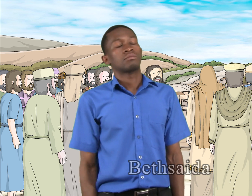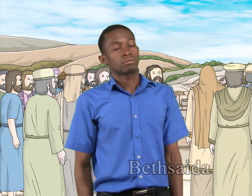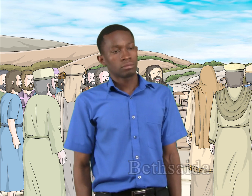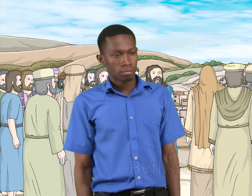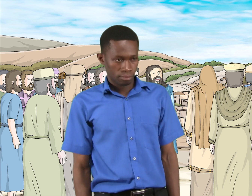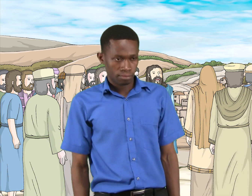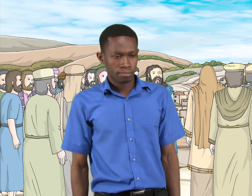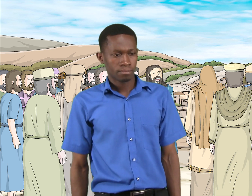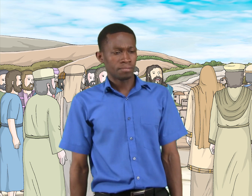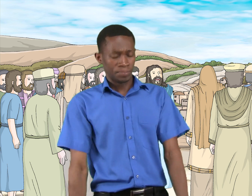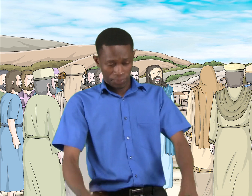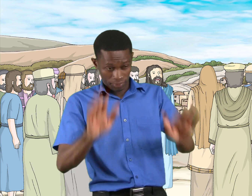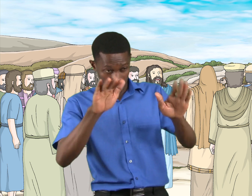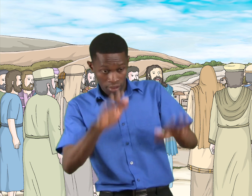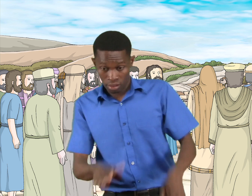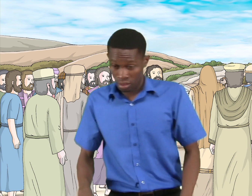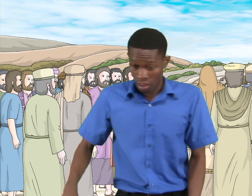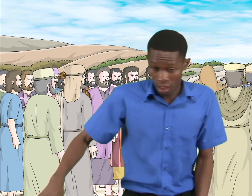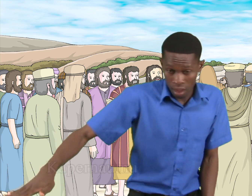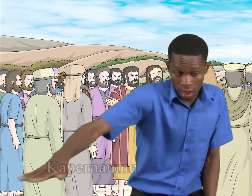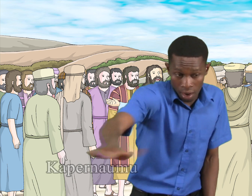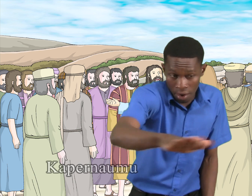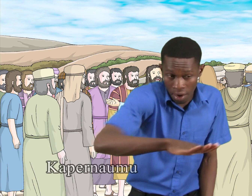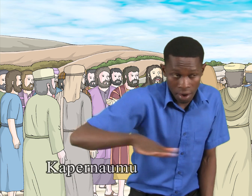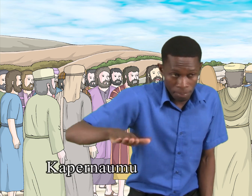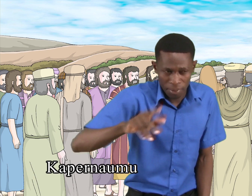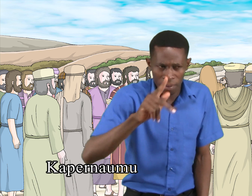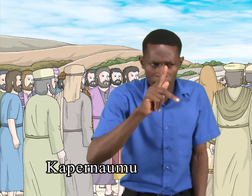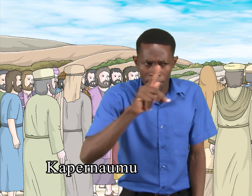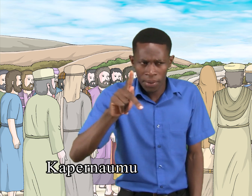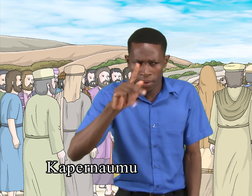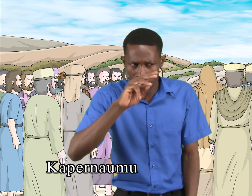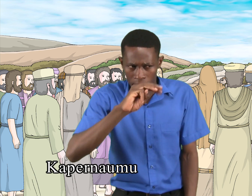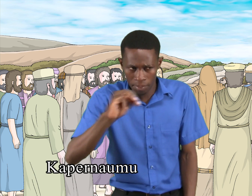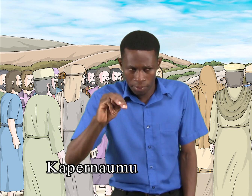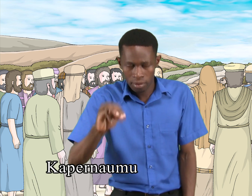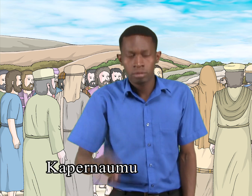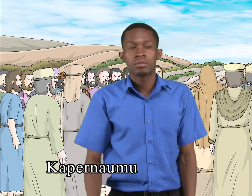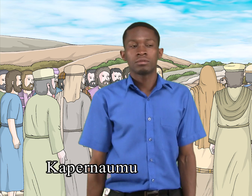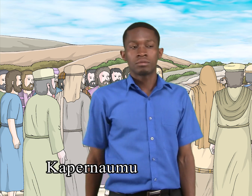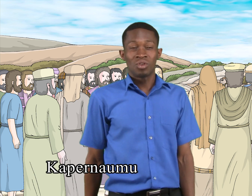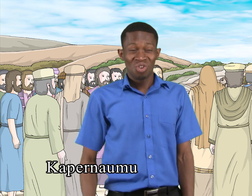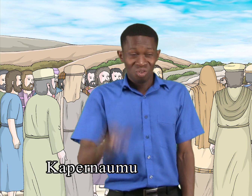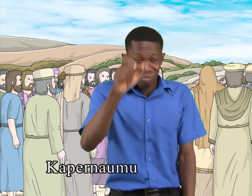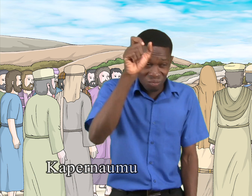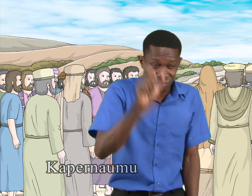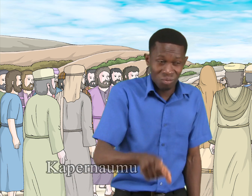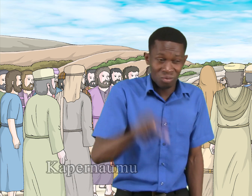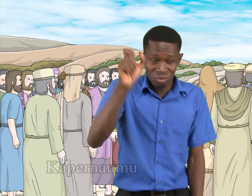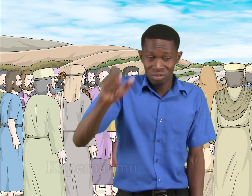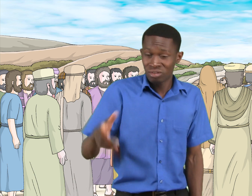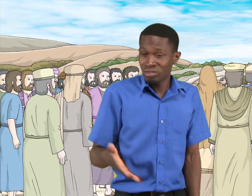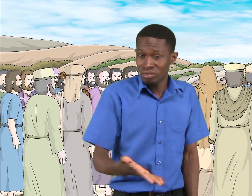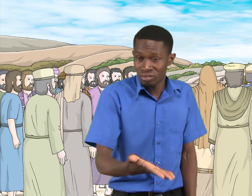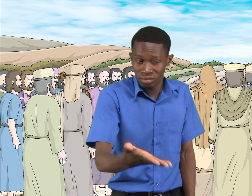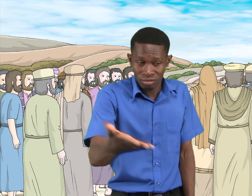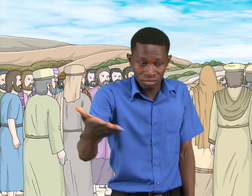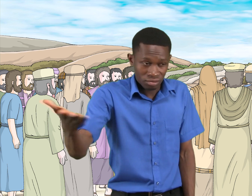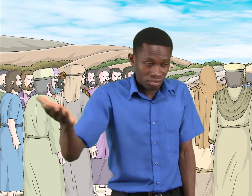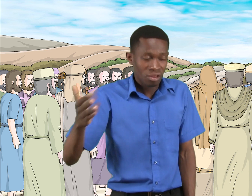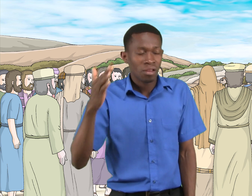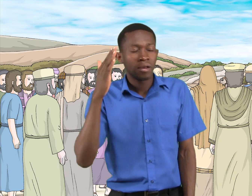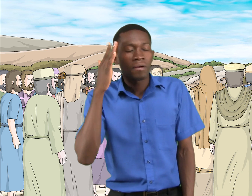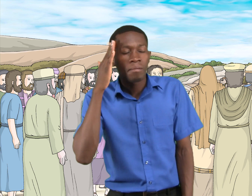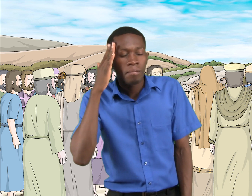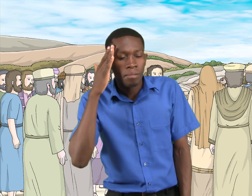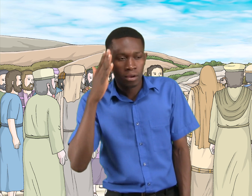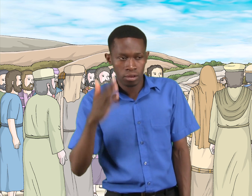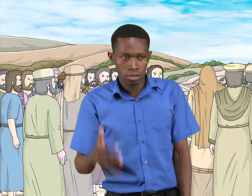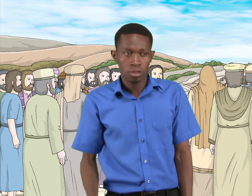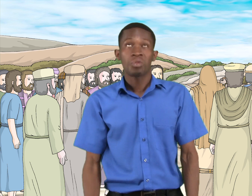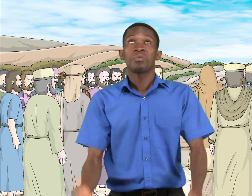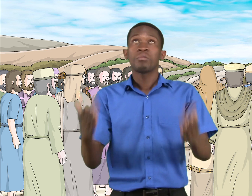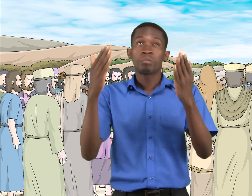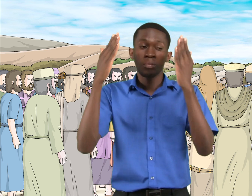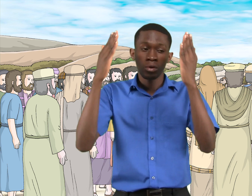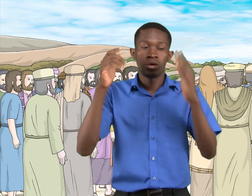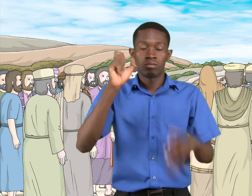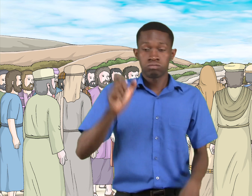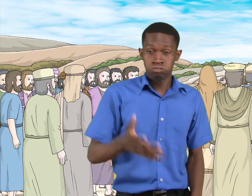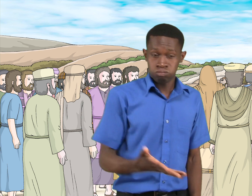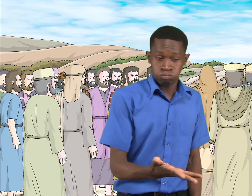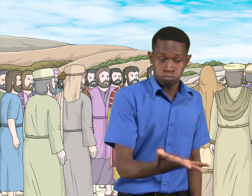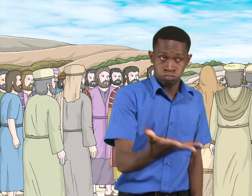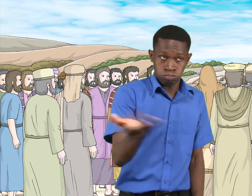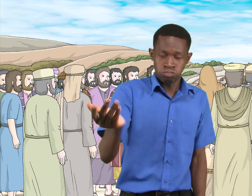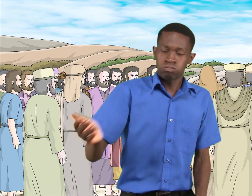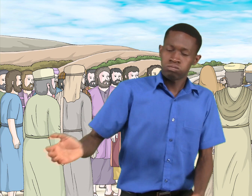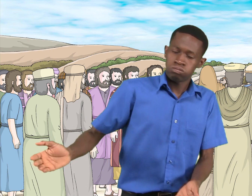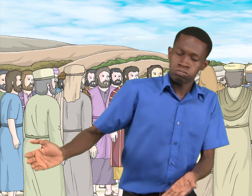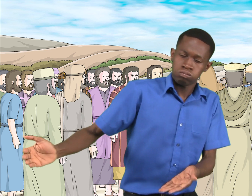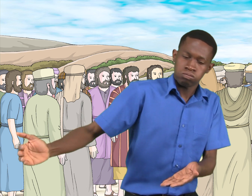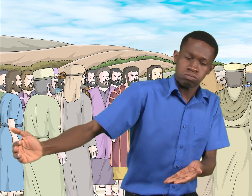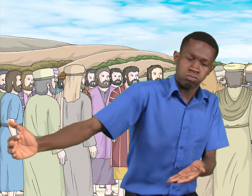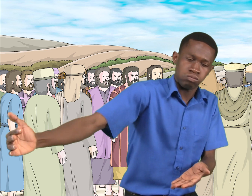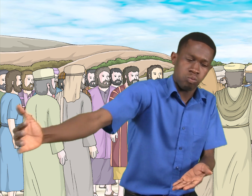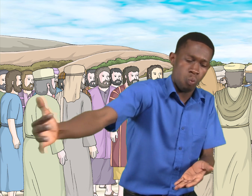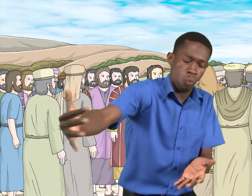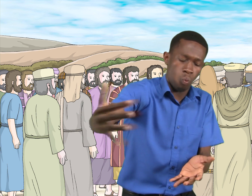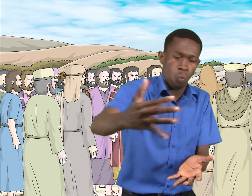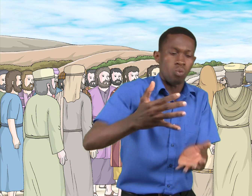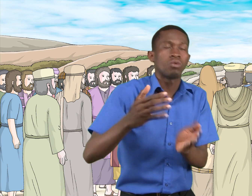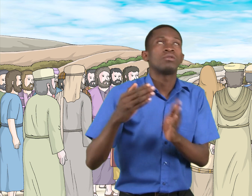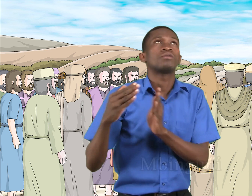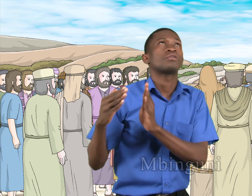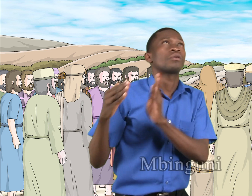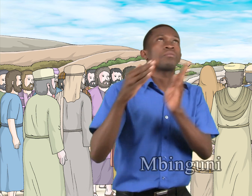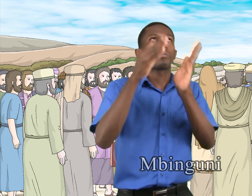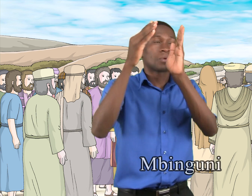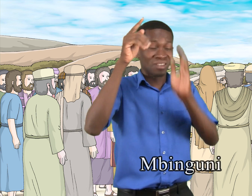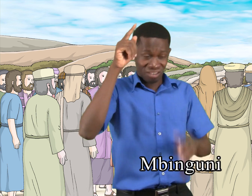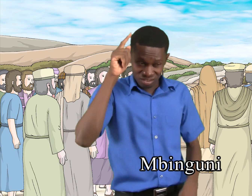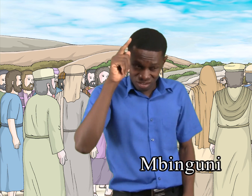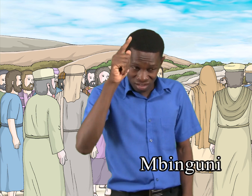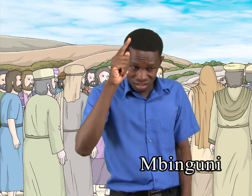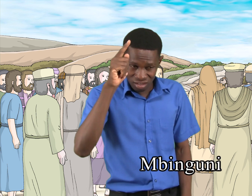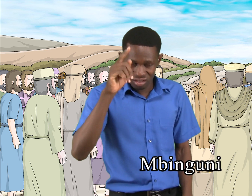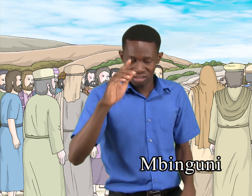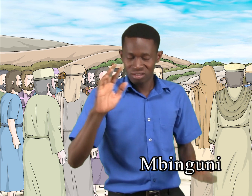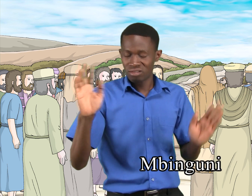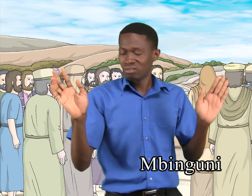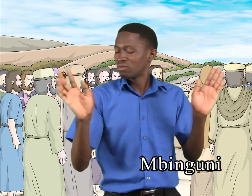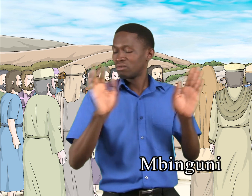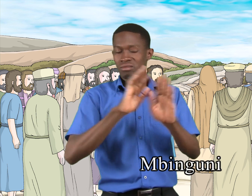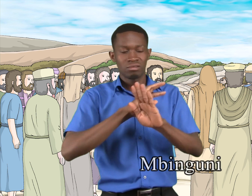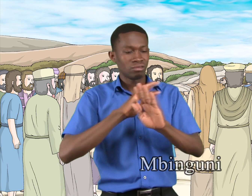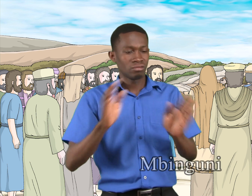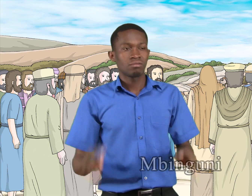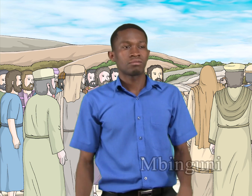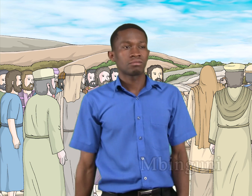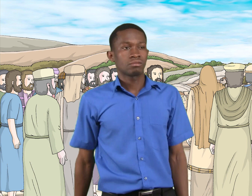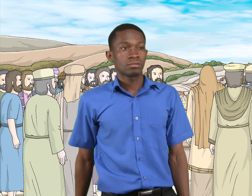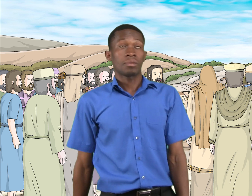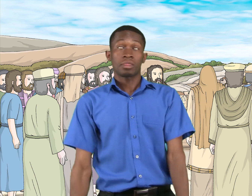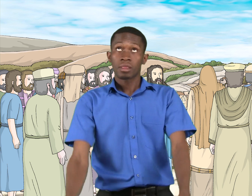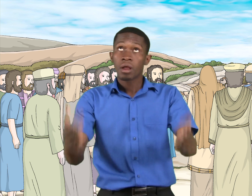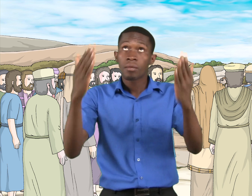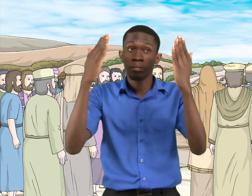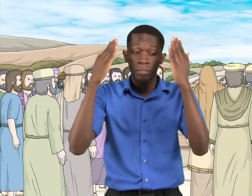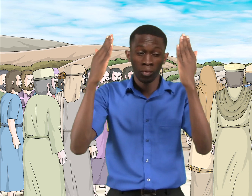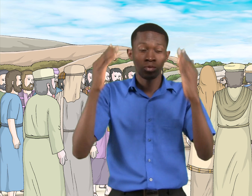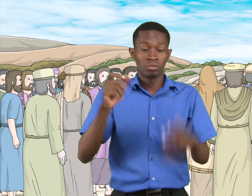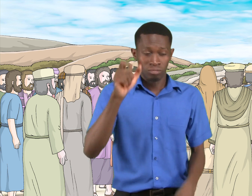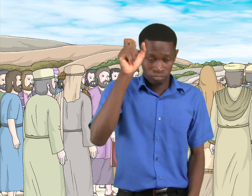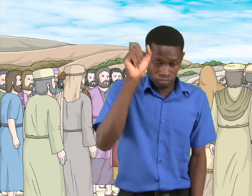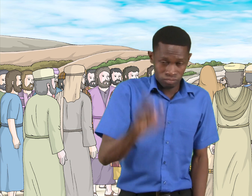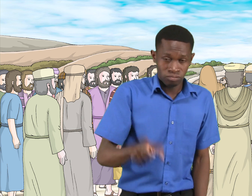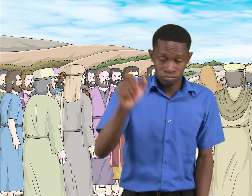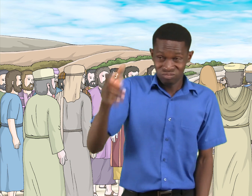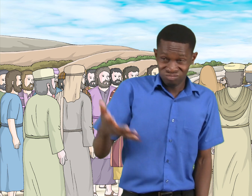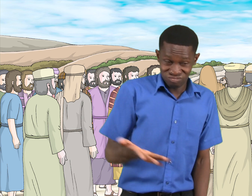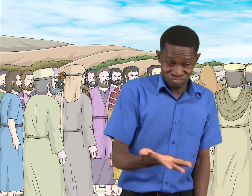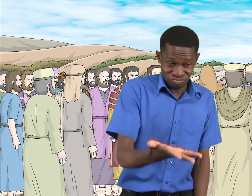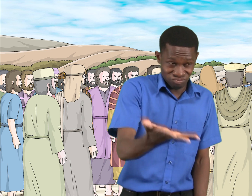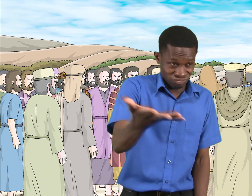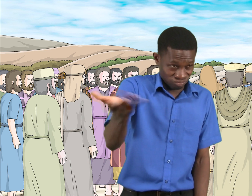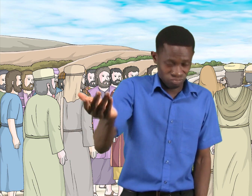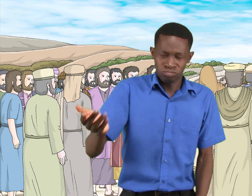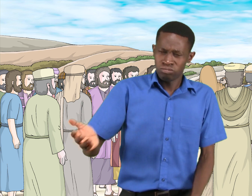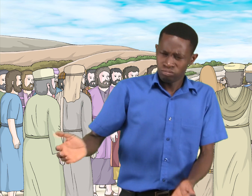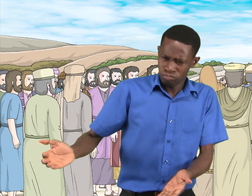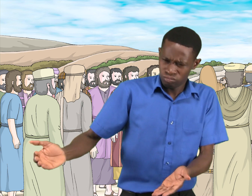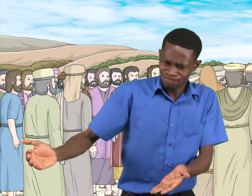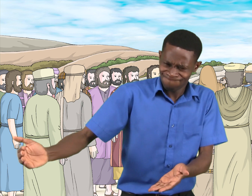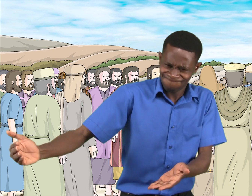And you, Capernaum, will you be lifted up to heaven?